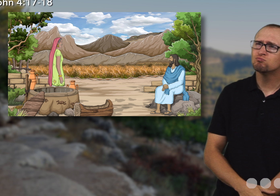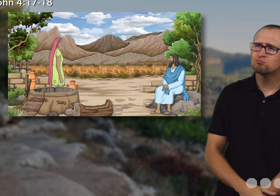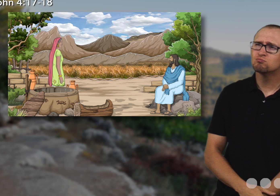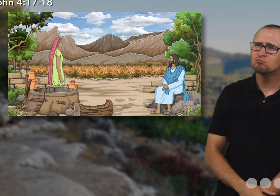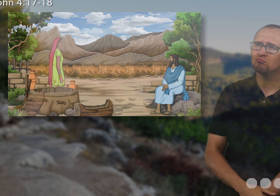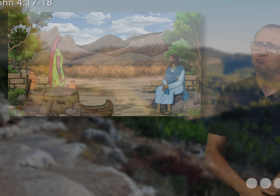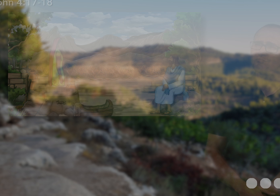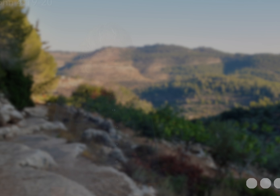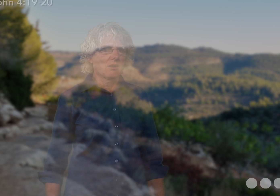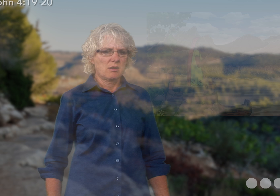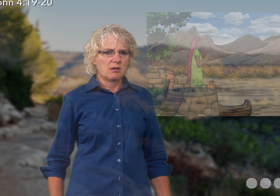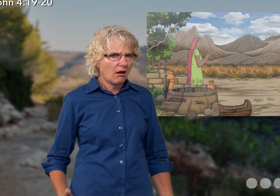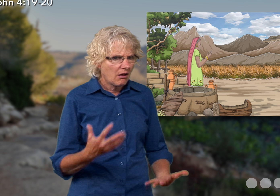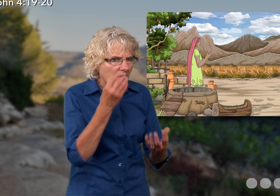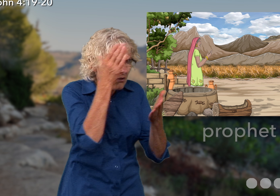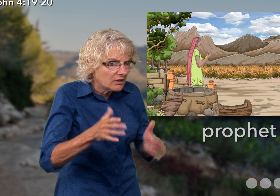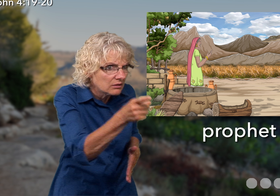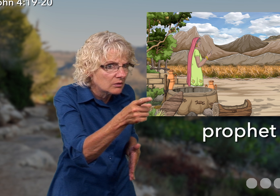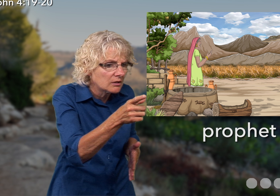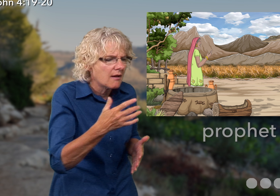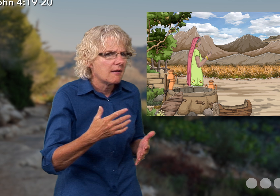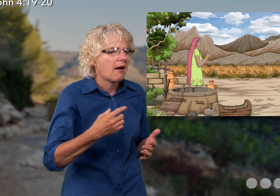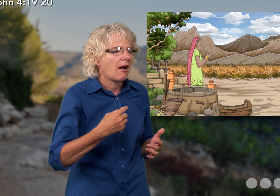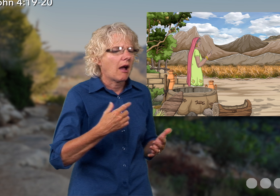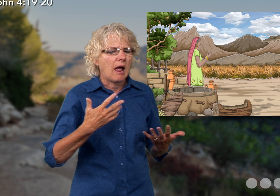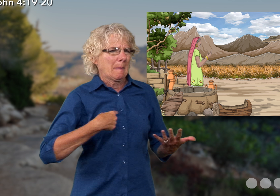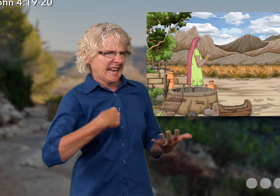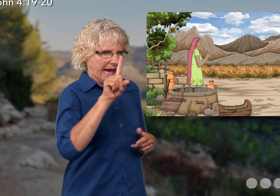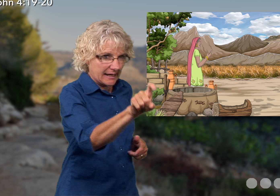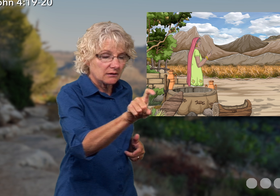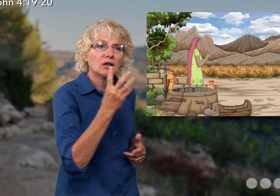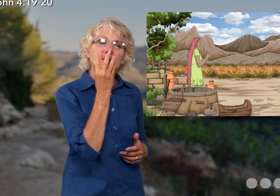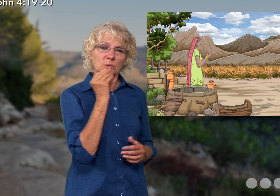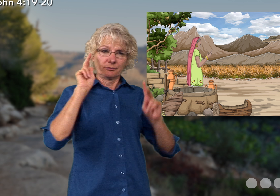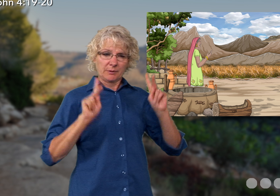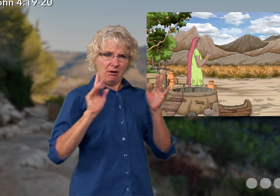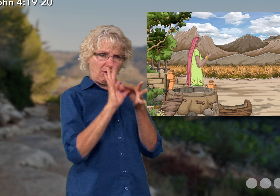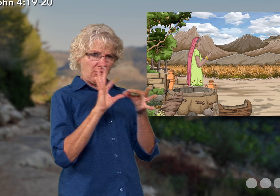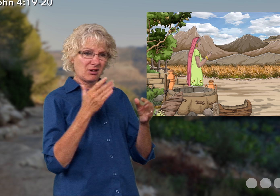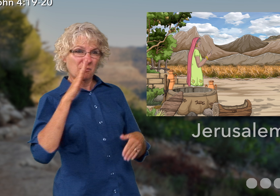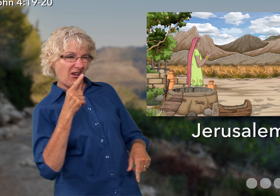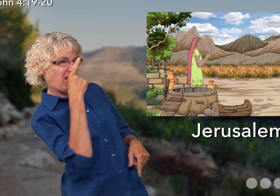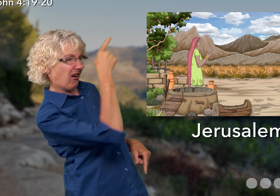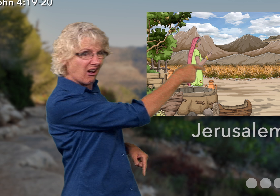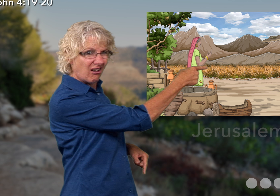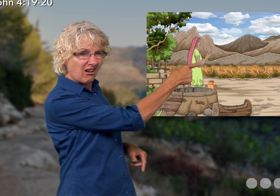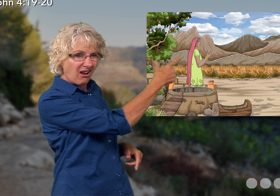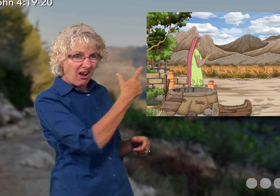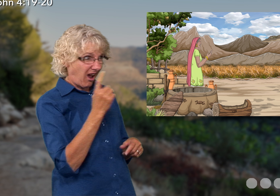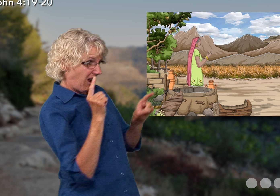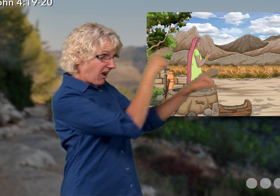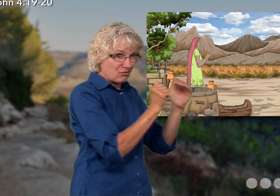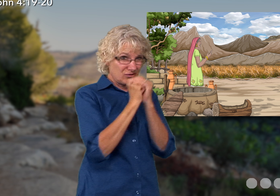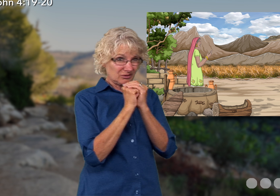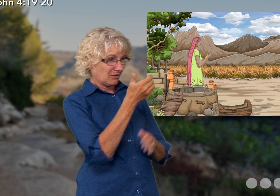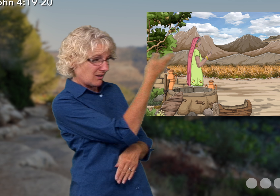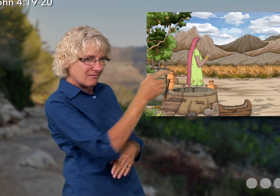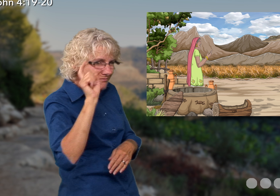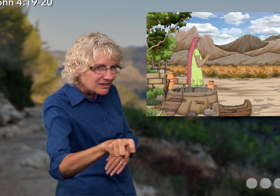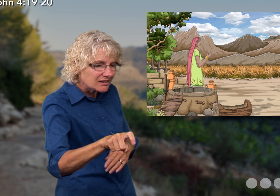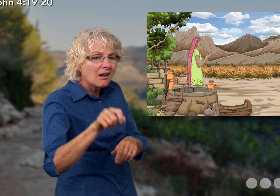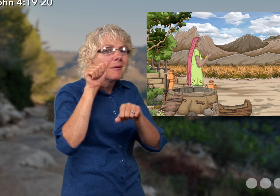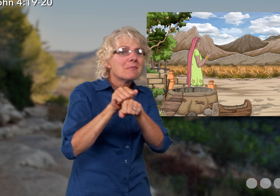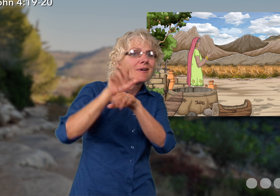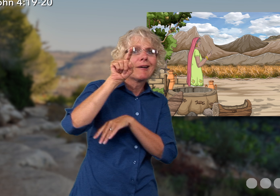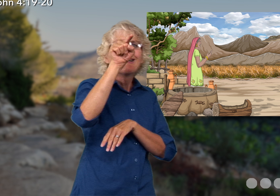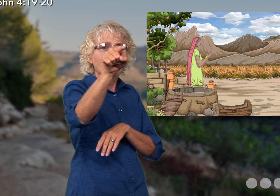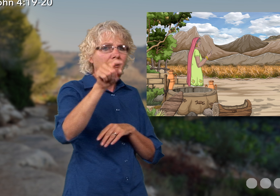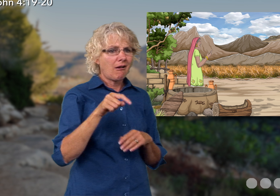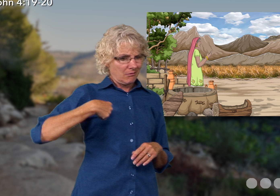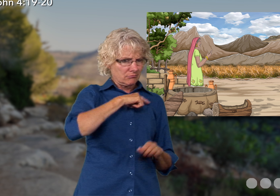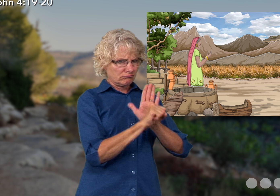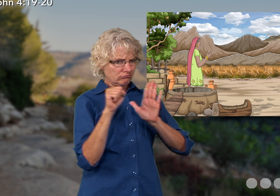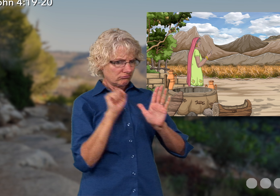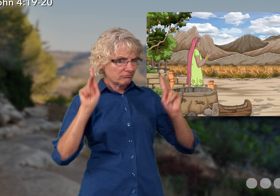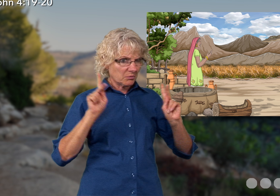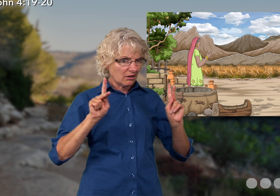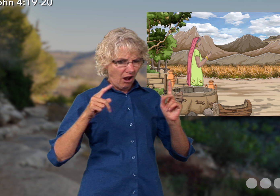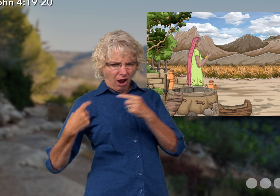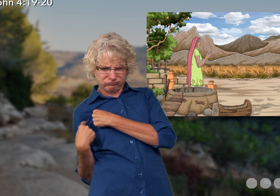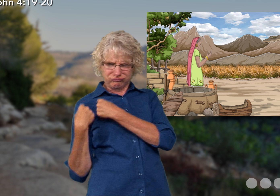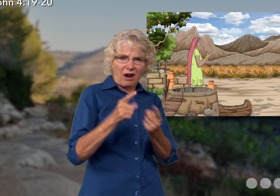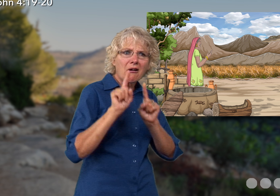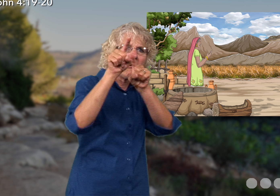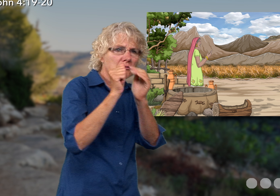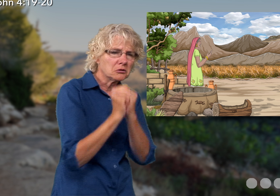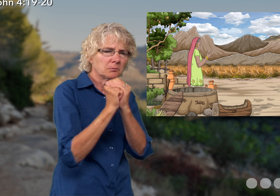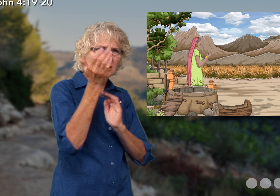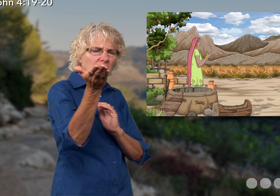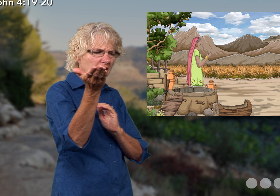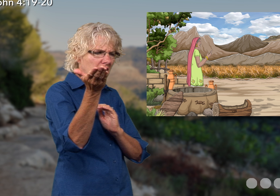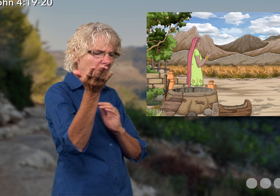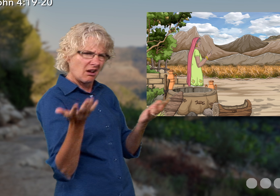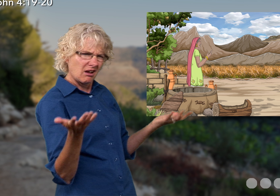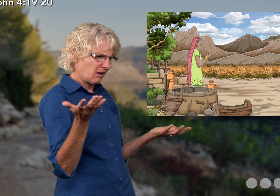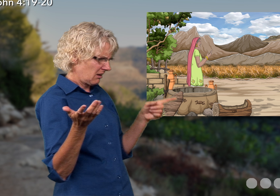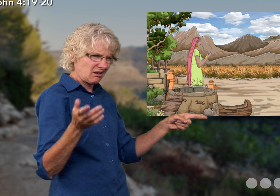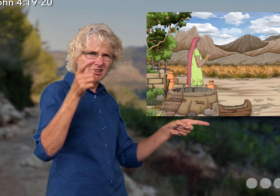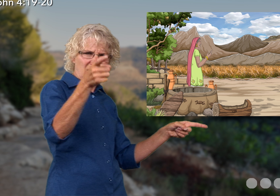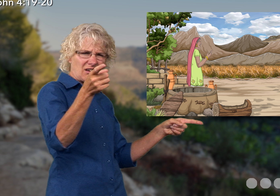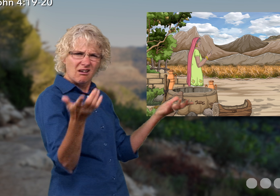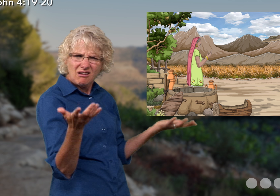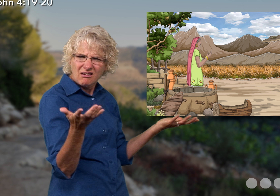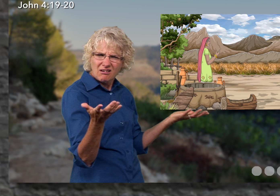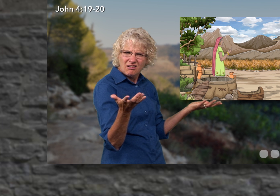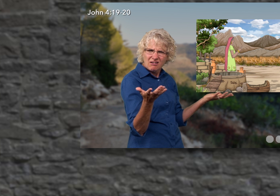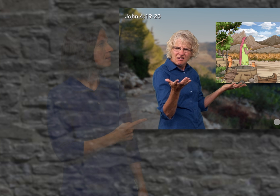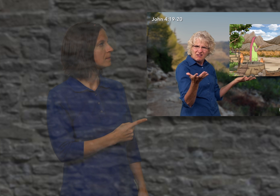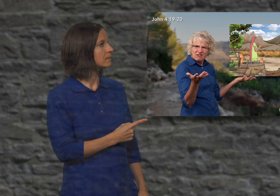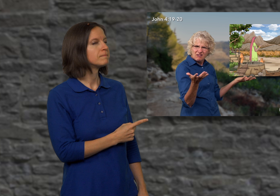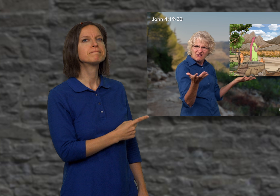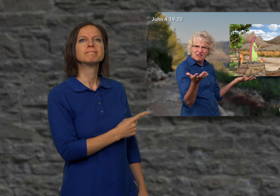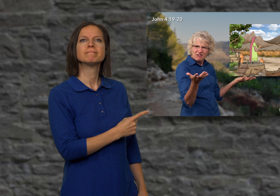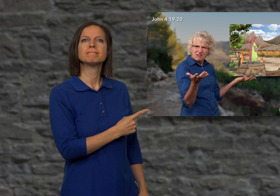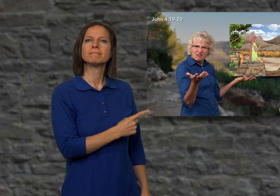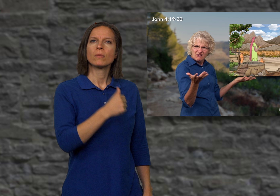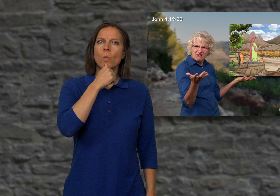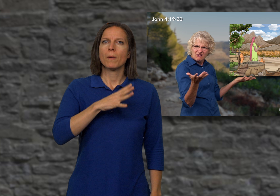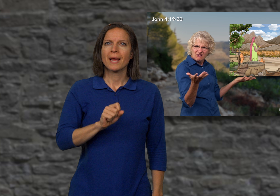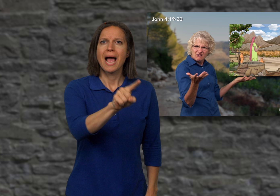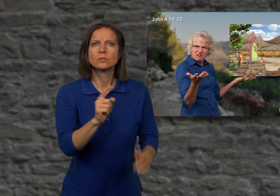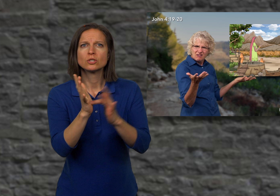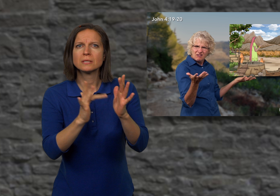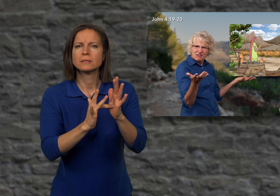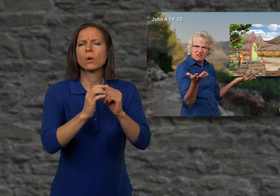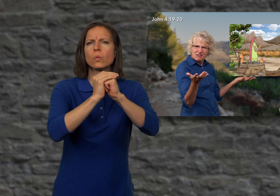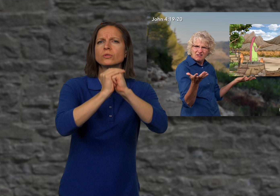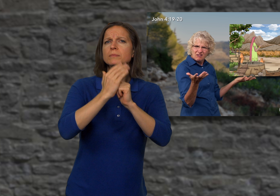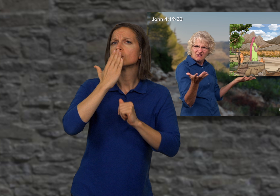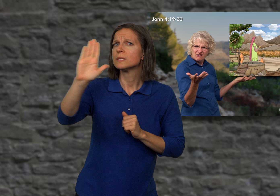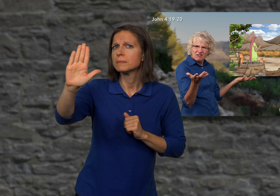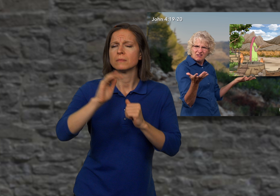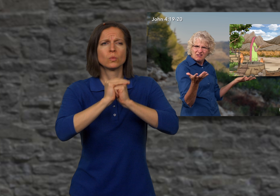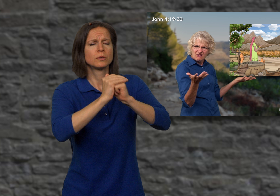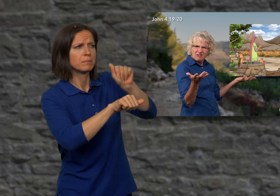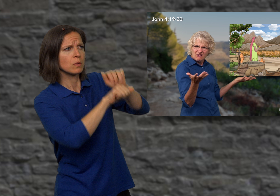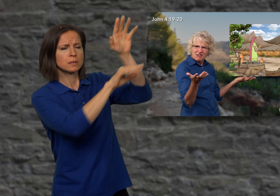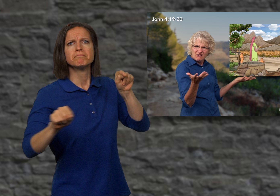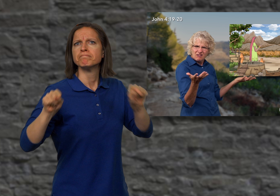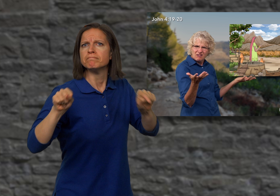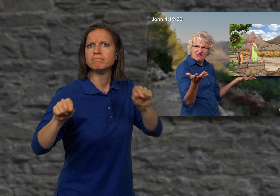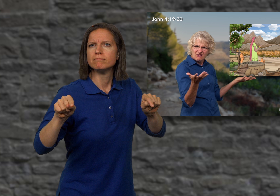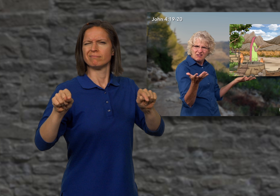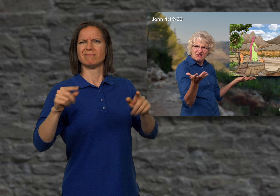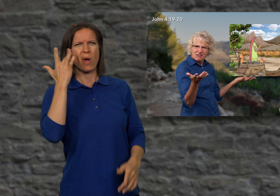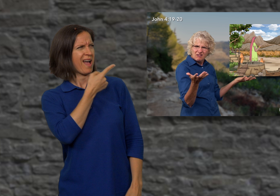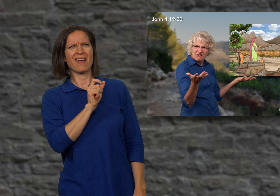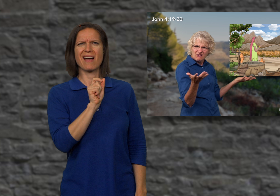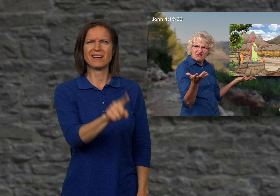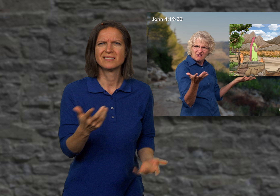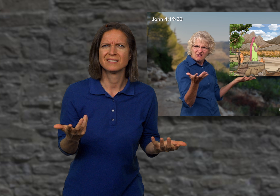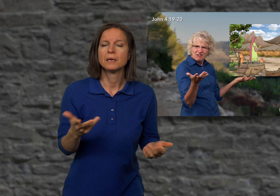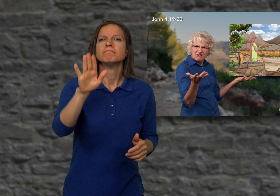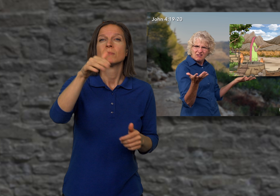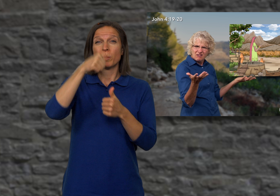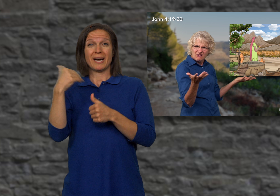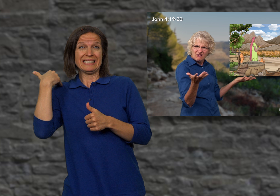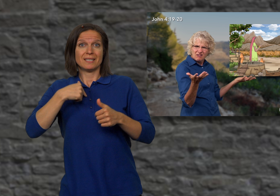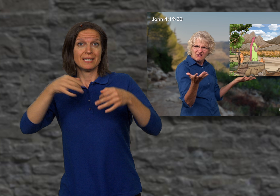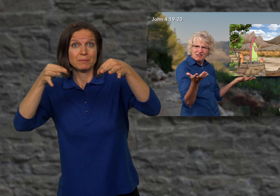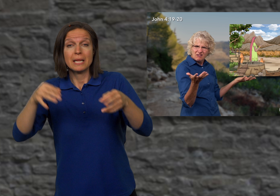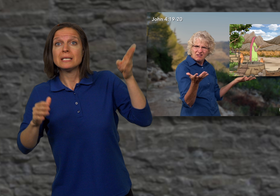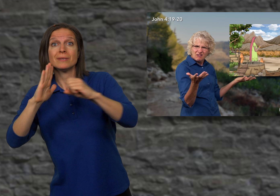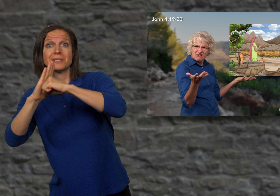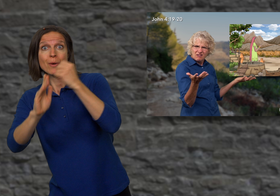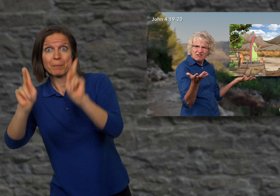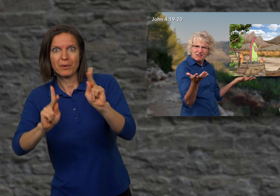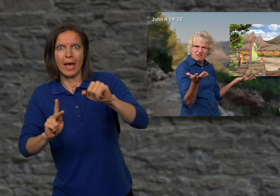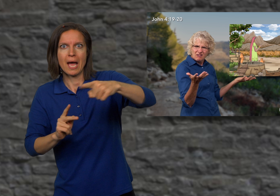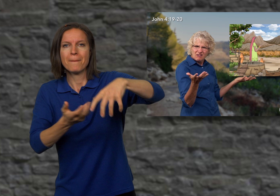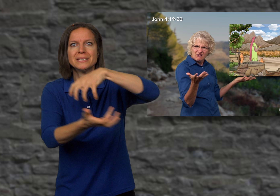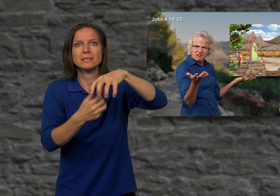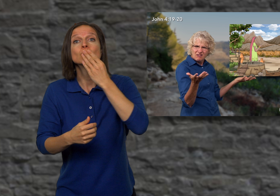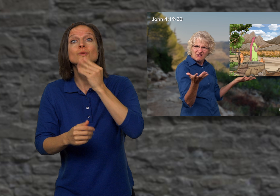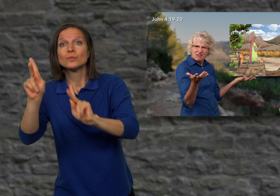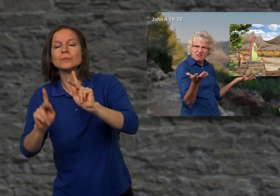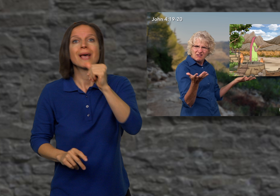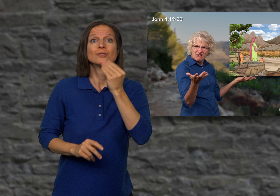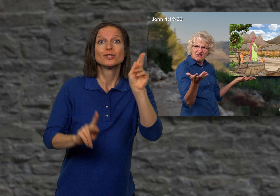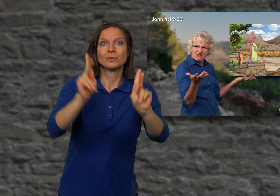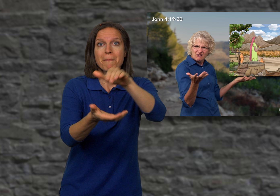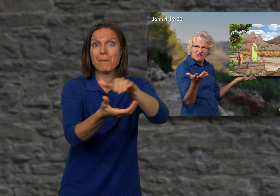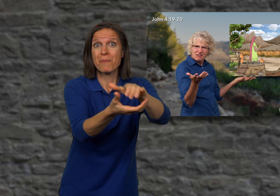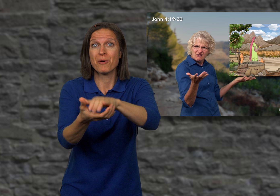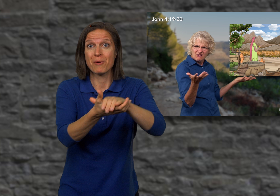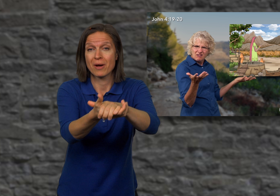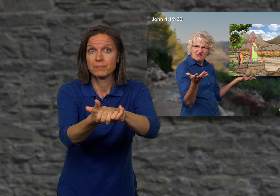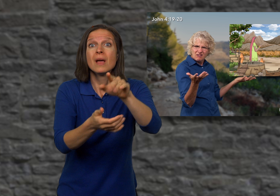“Sir,” the woman said, “I see that You are a prophet.